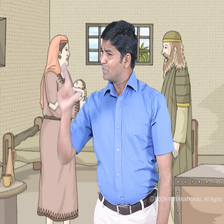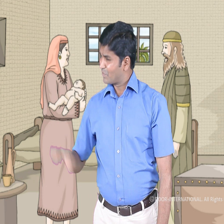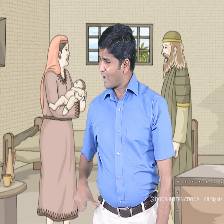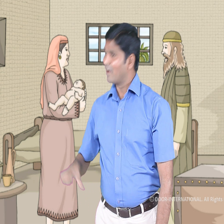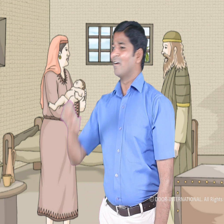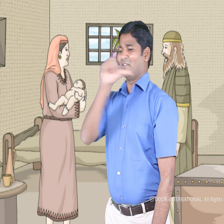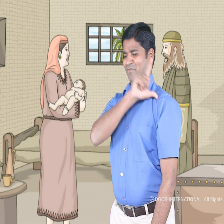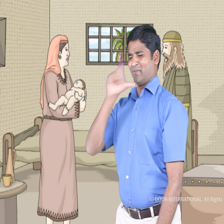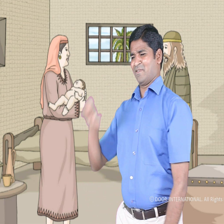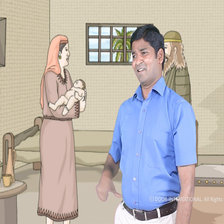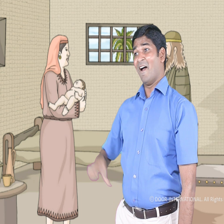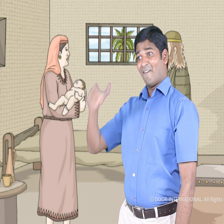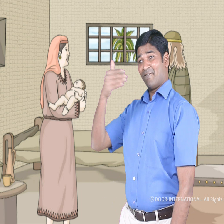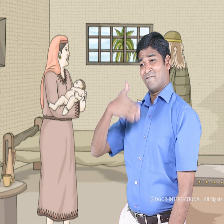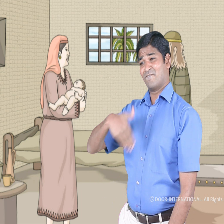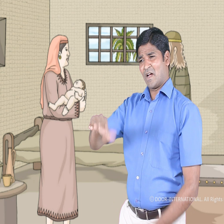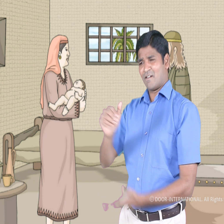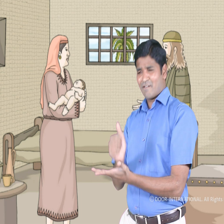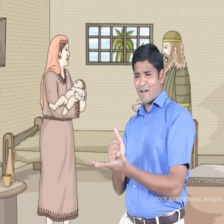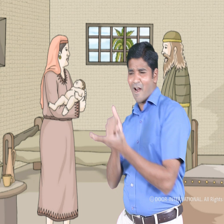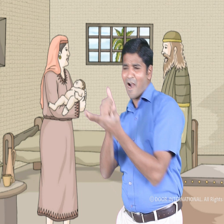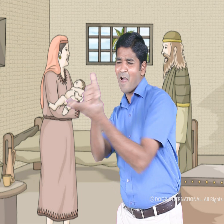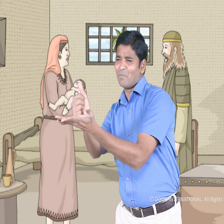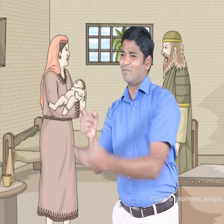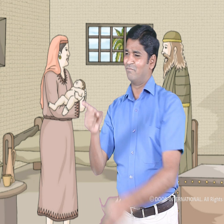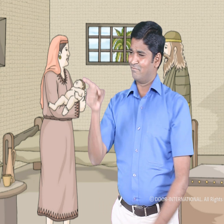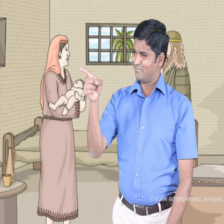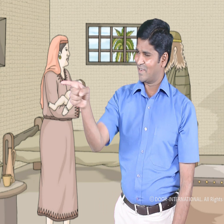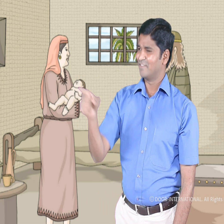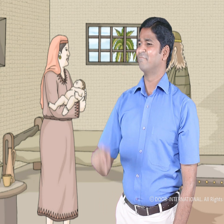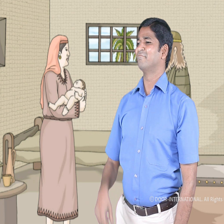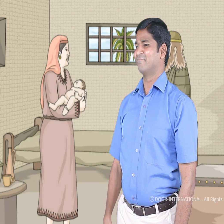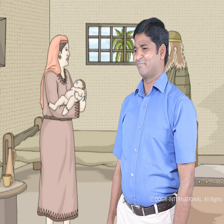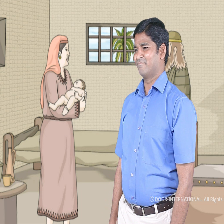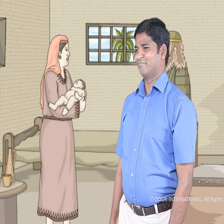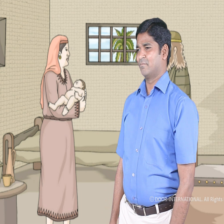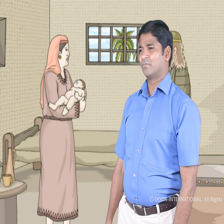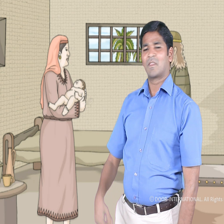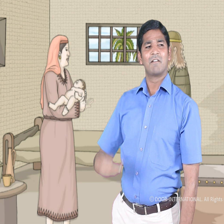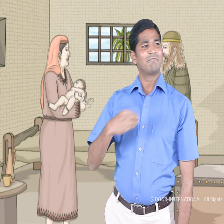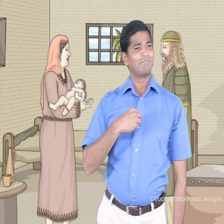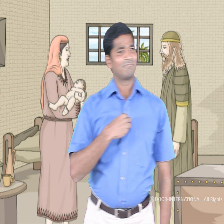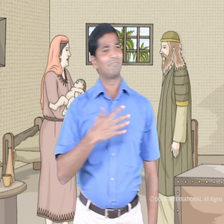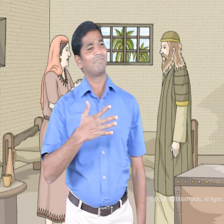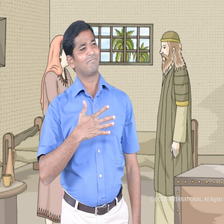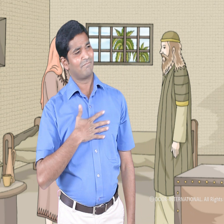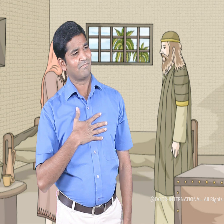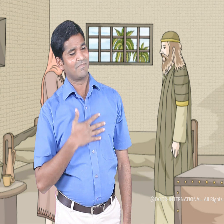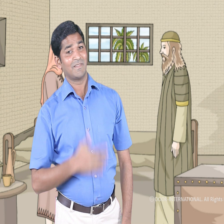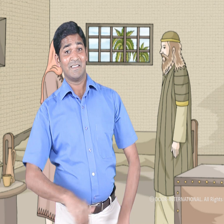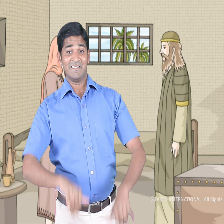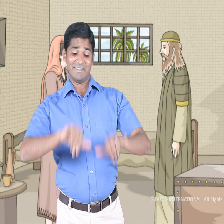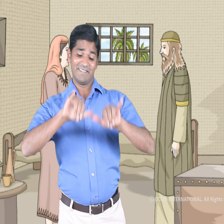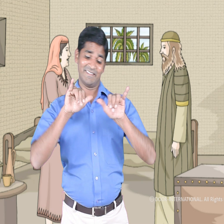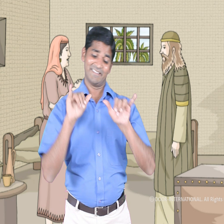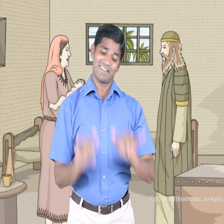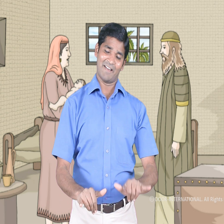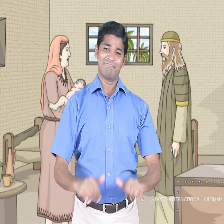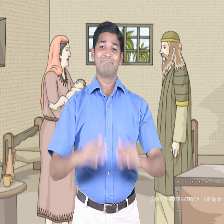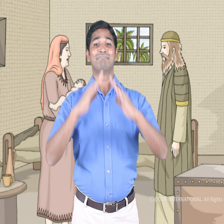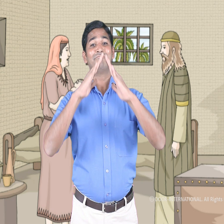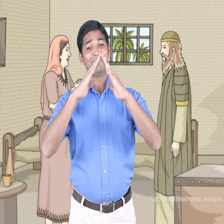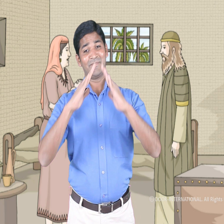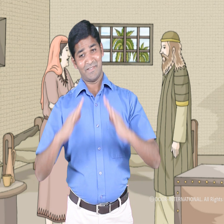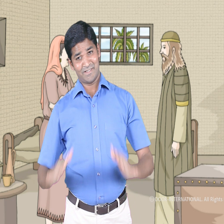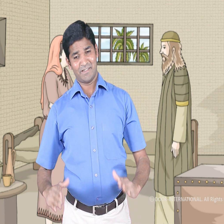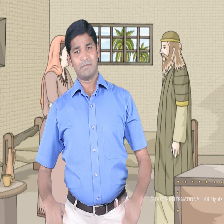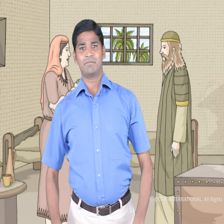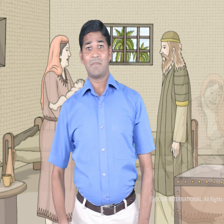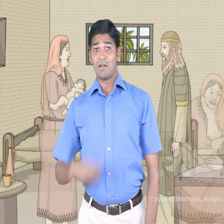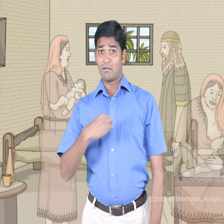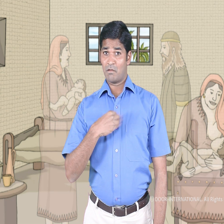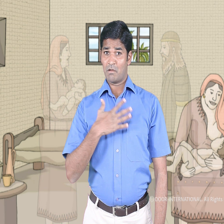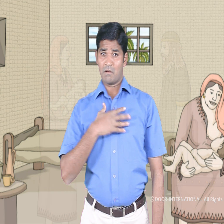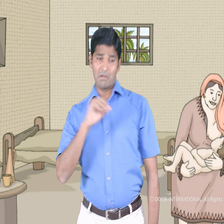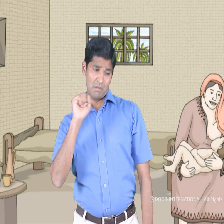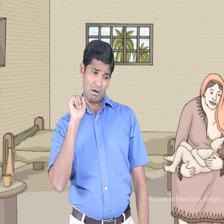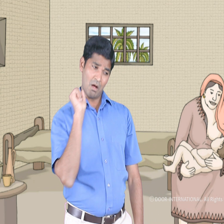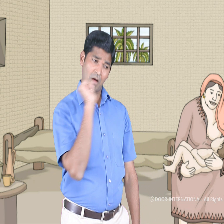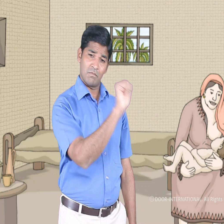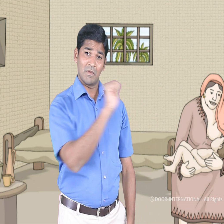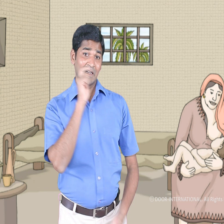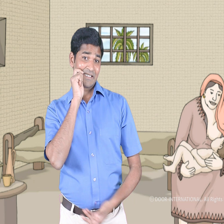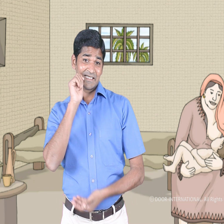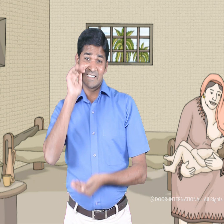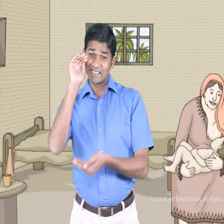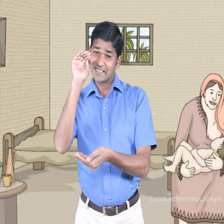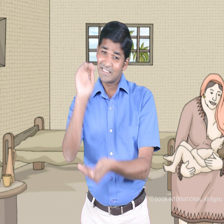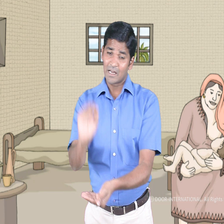Only may the LORD confirm His word.”